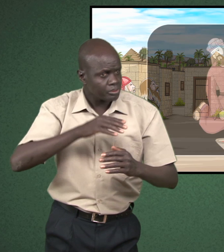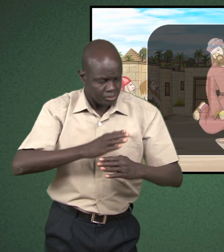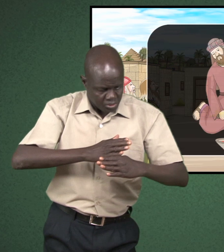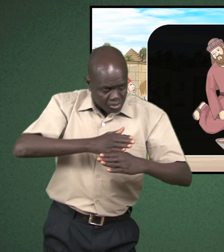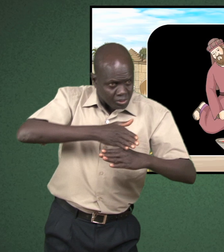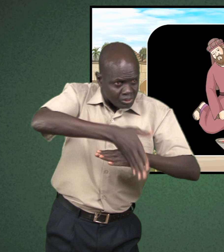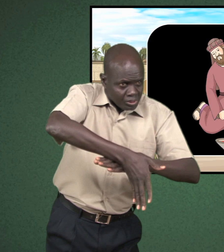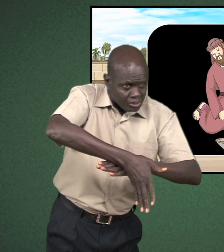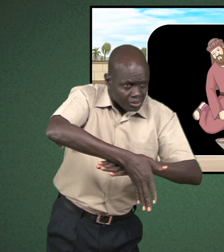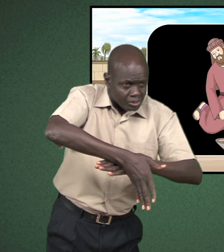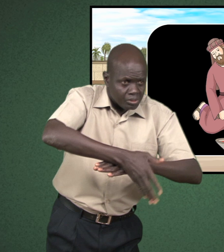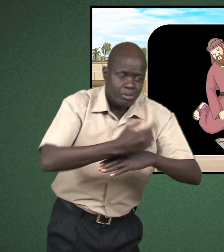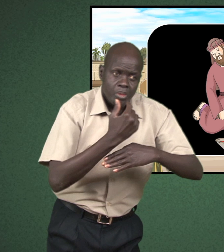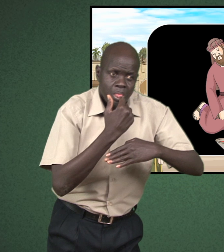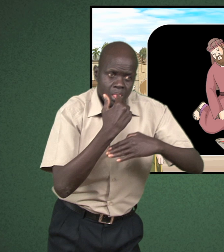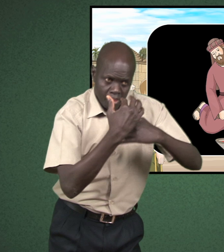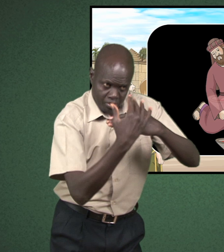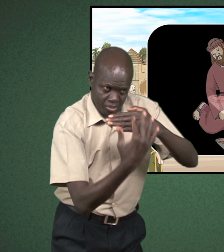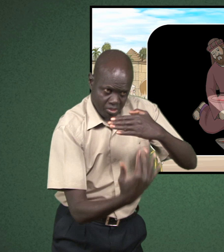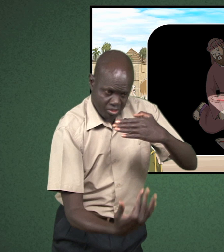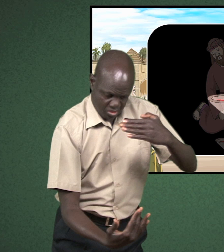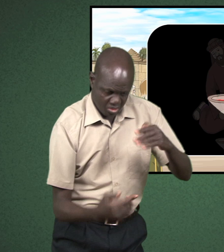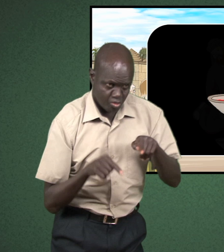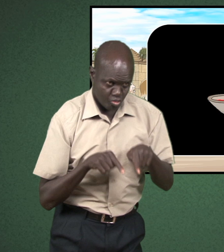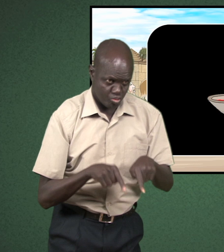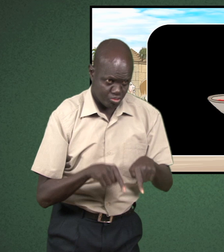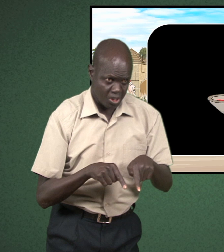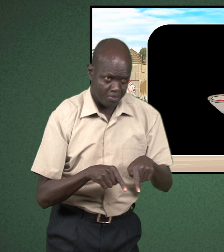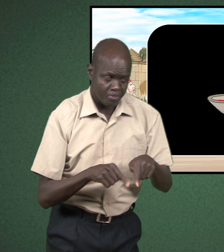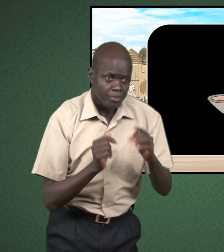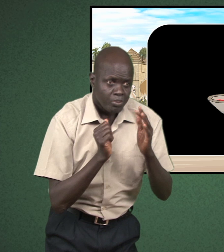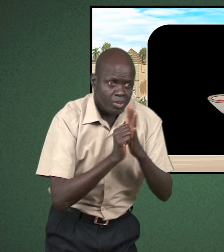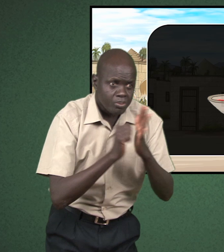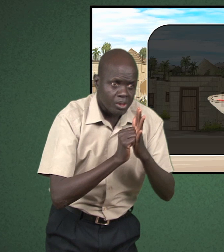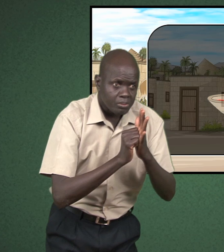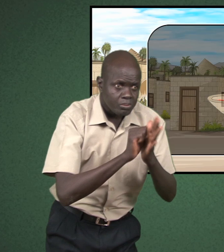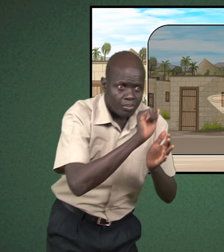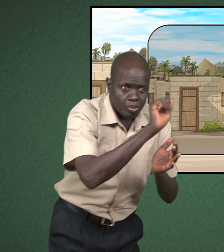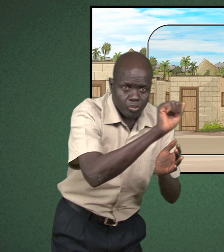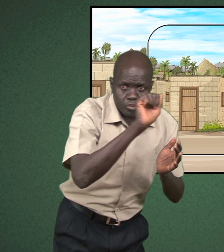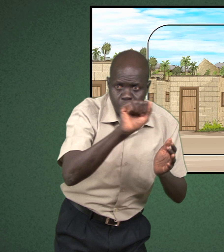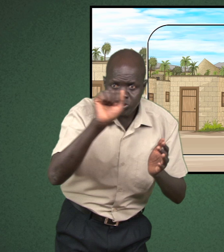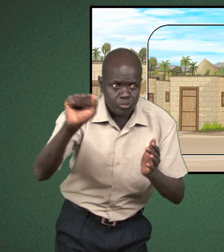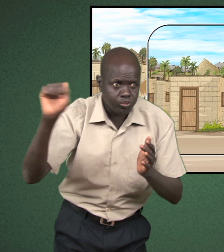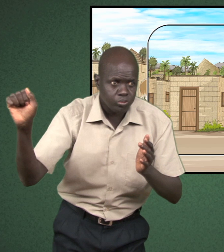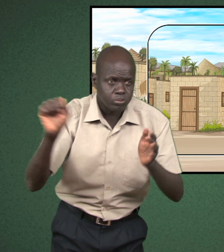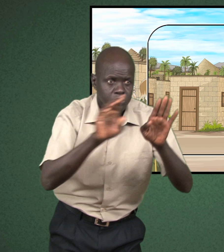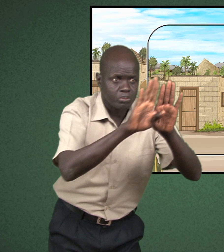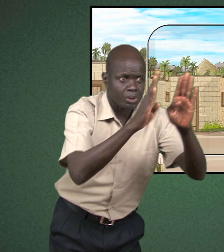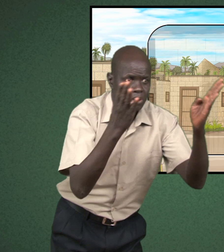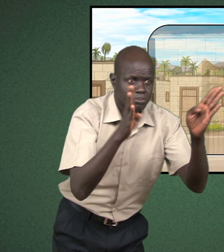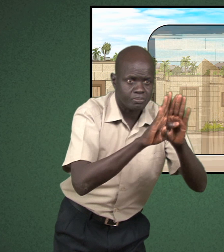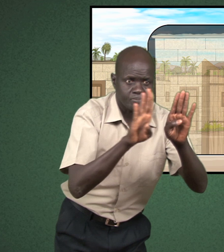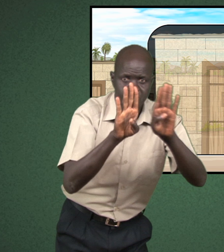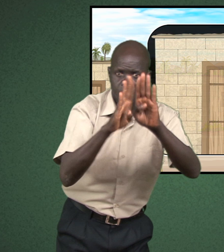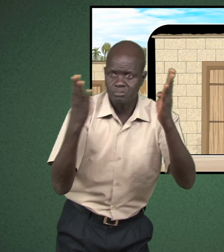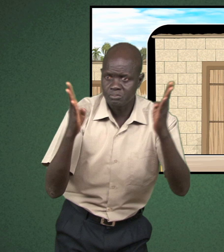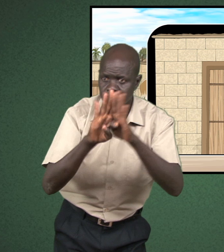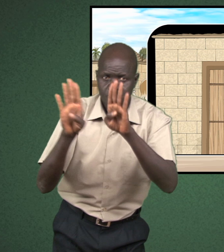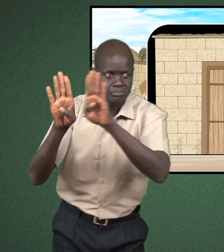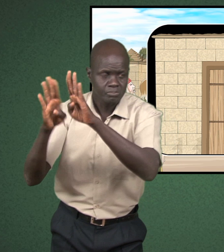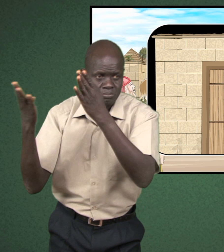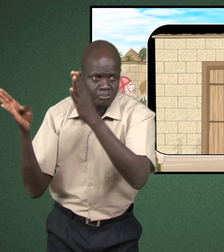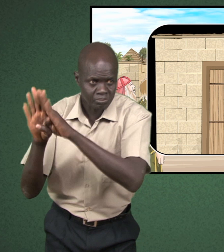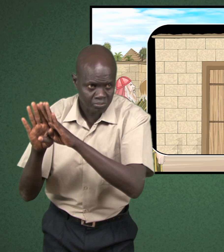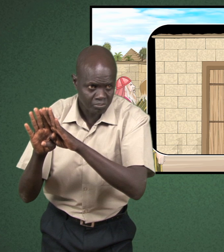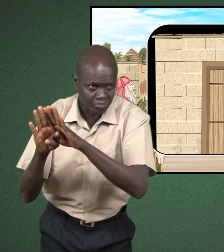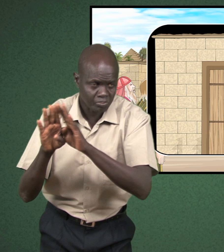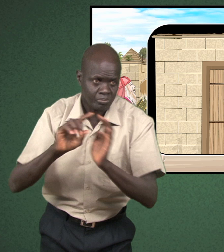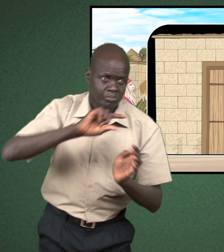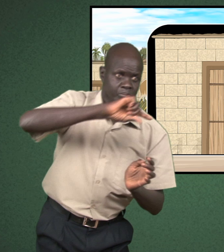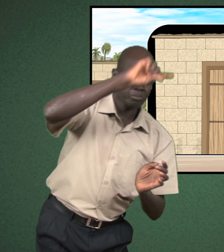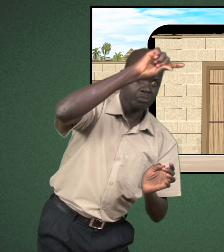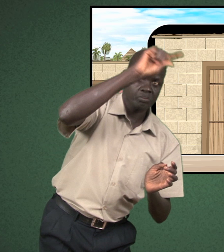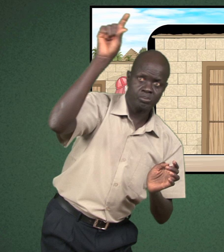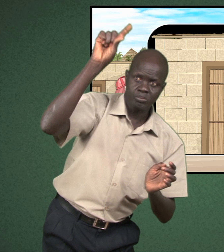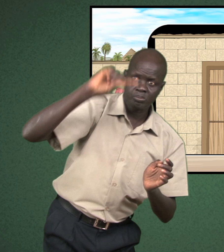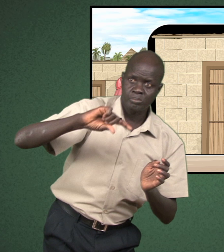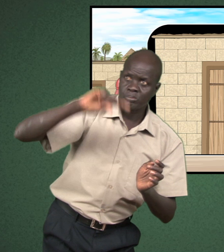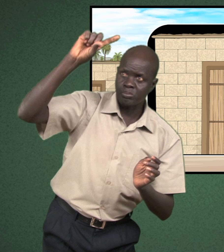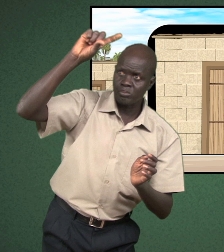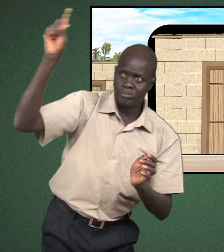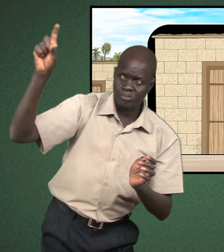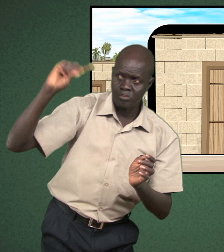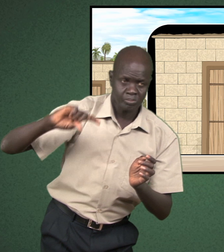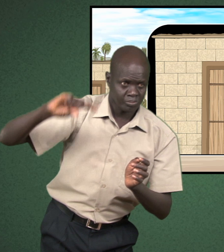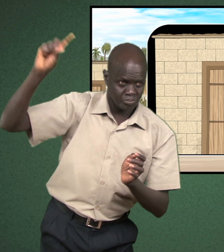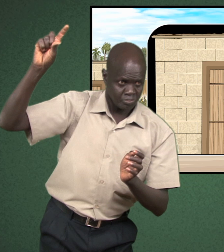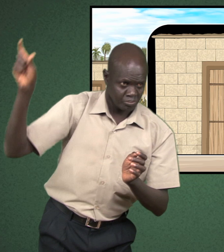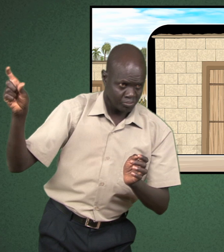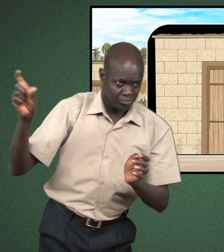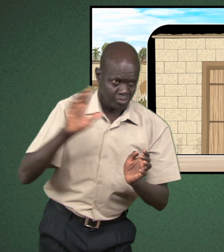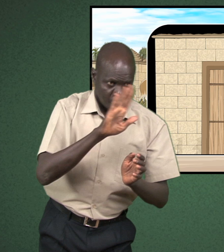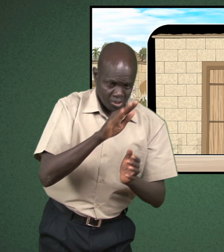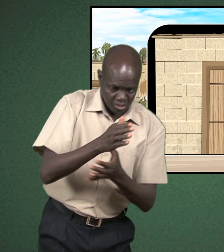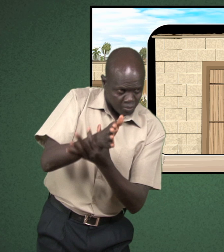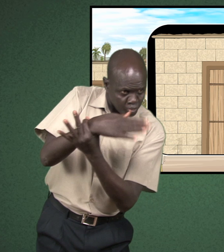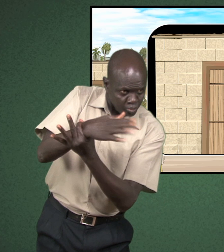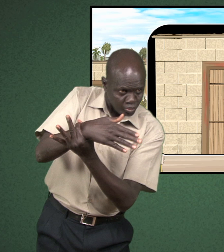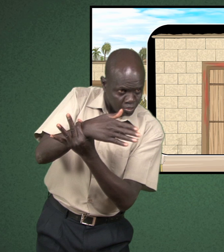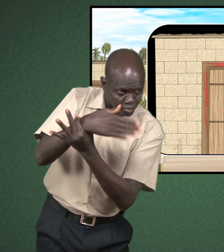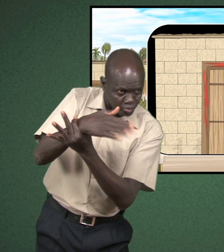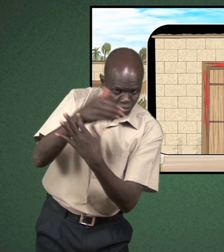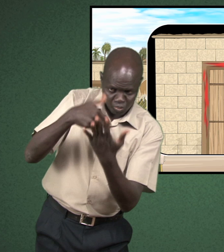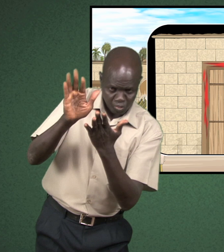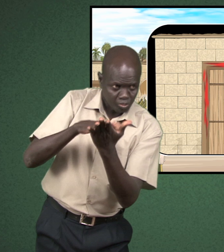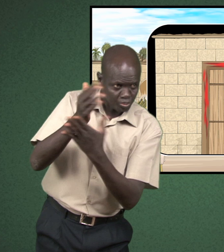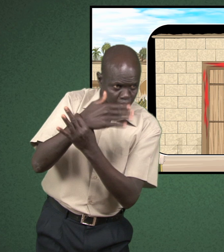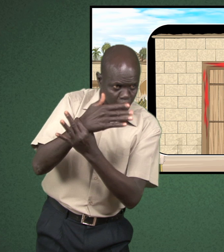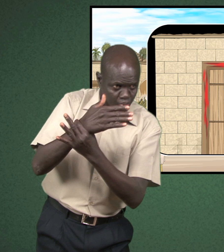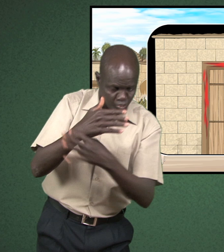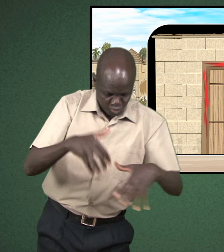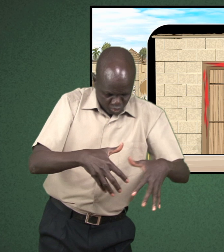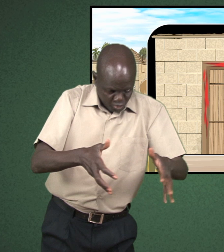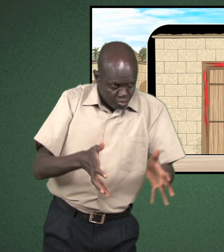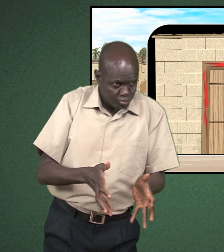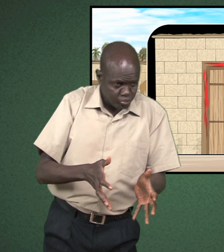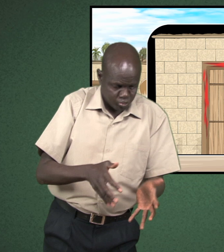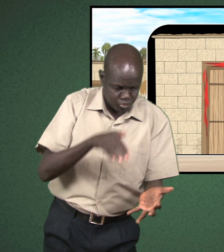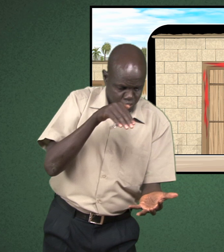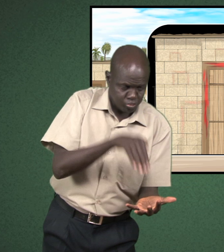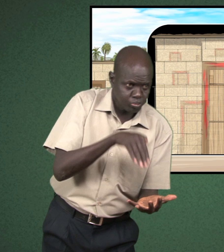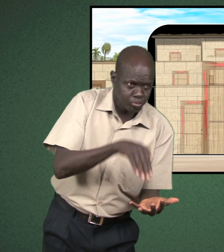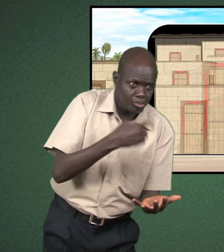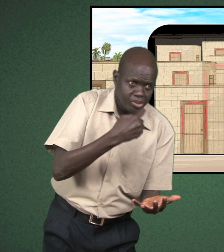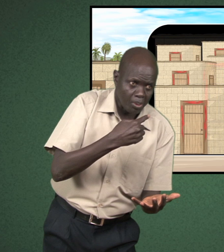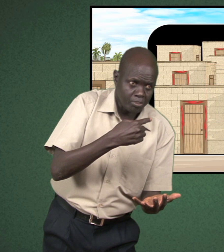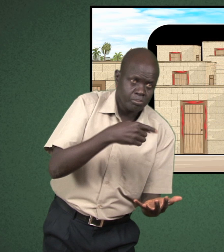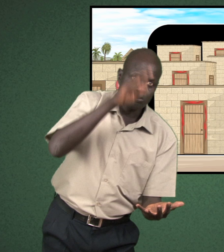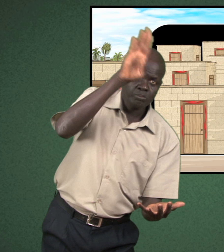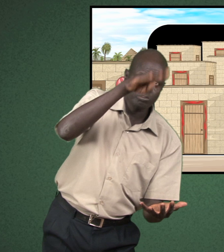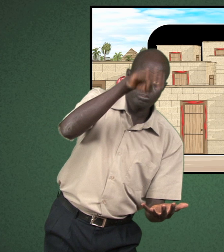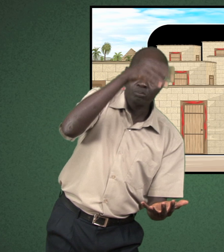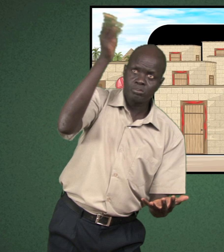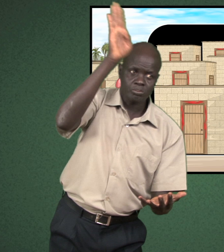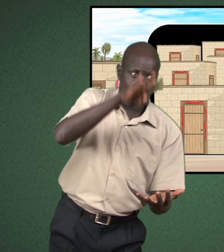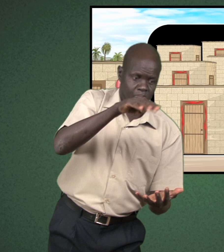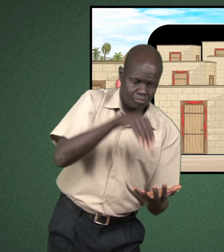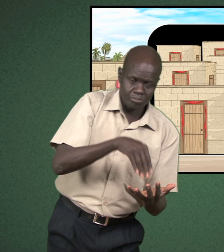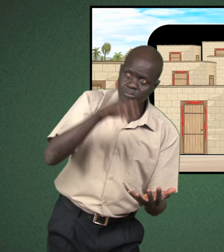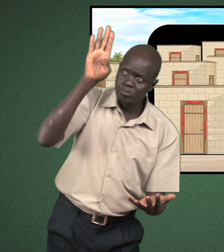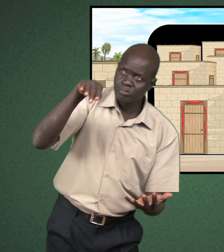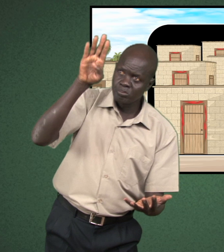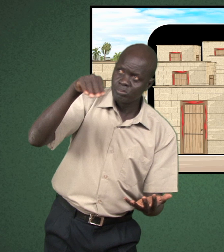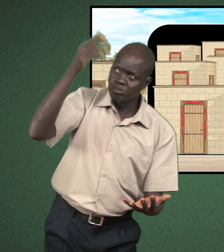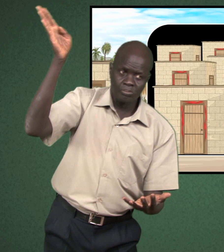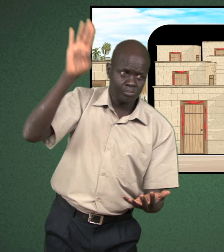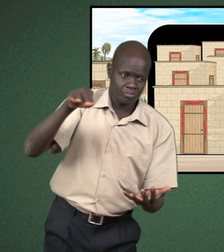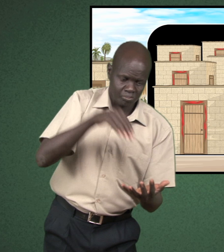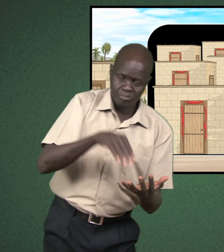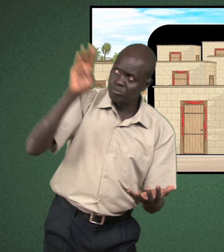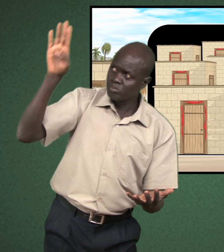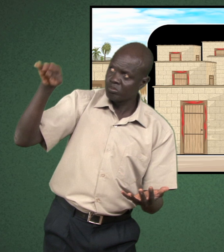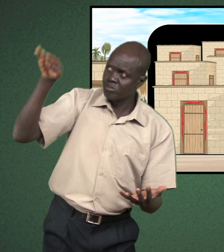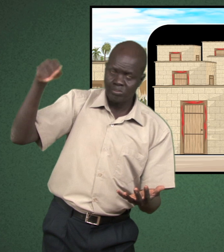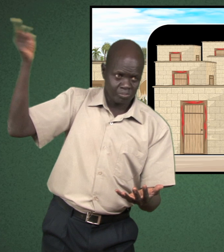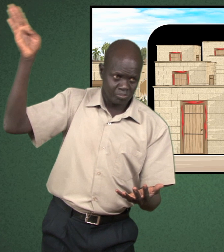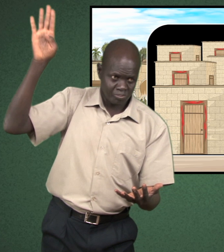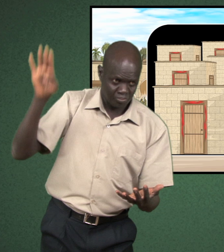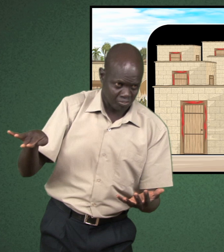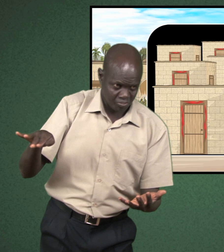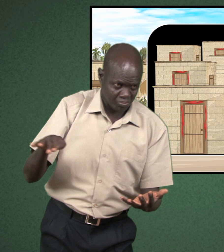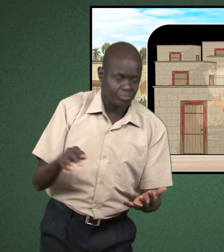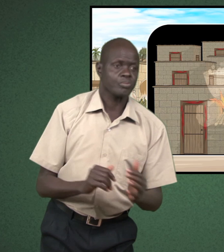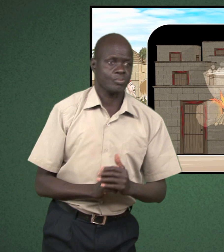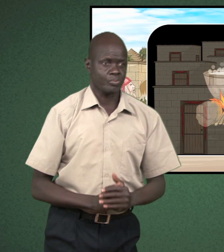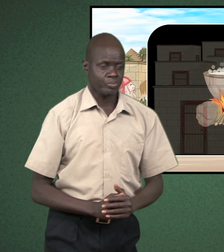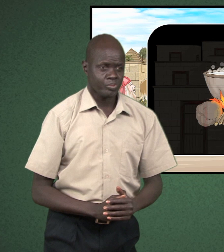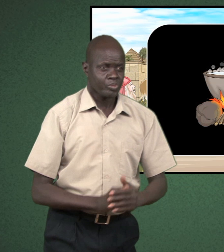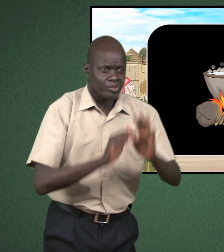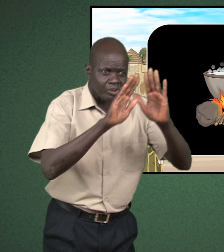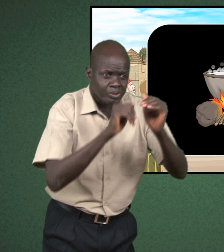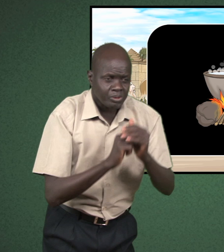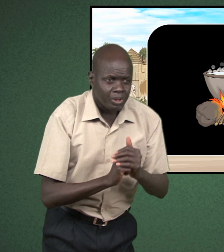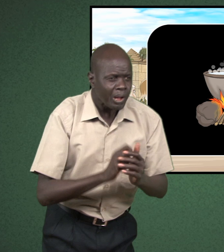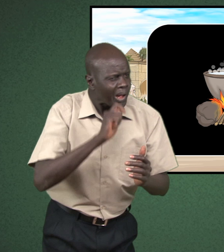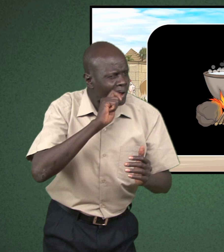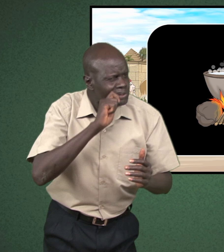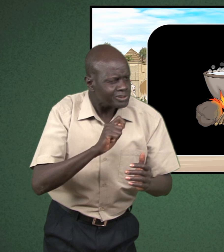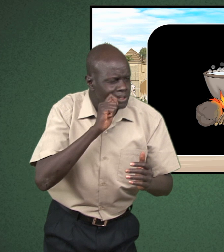They are to take some of the blood and put it on the sides and tops of the doorframes of the houses where they eat the lambs. They are to eat the meat that night, roasted over the fire, along with unleavened bread and bitter herbs.